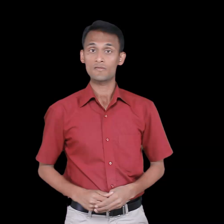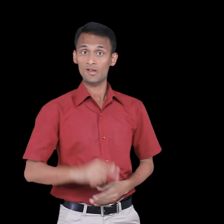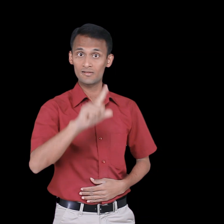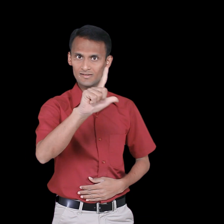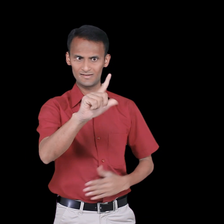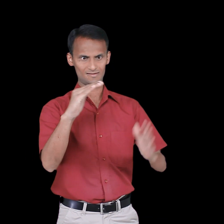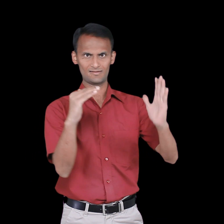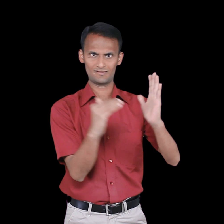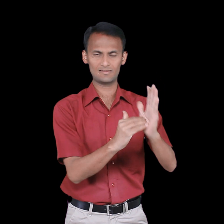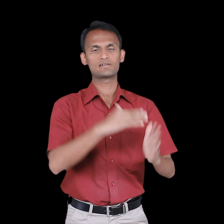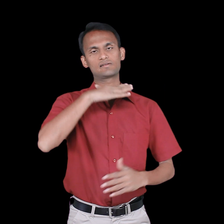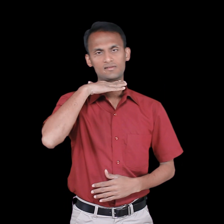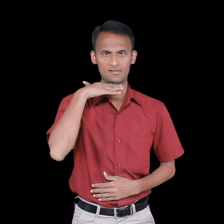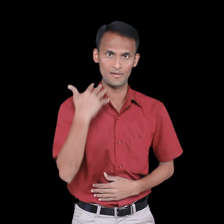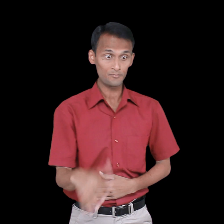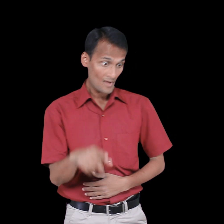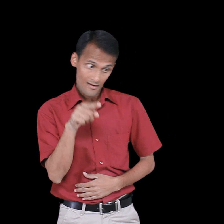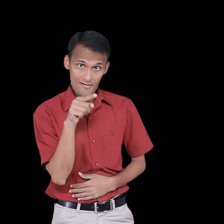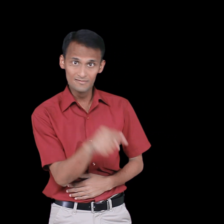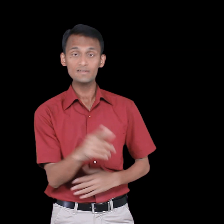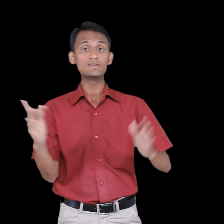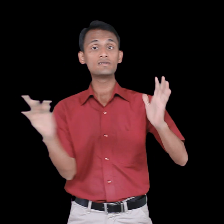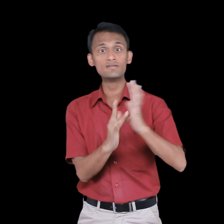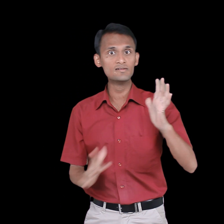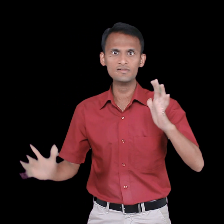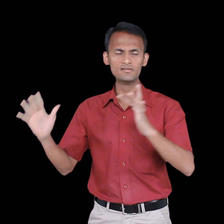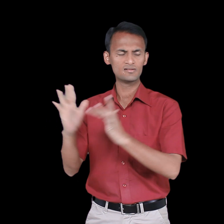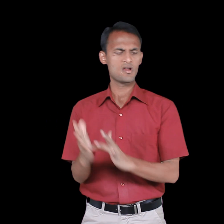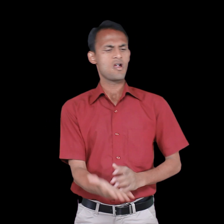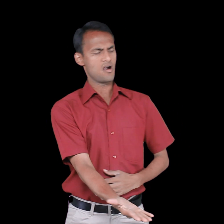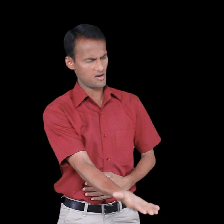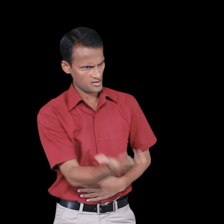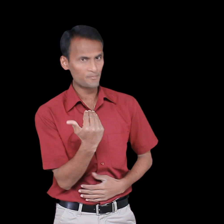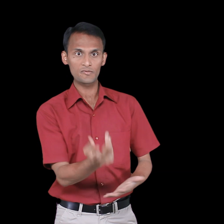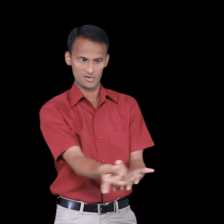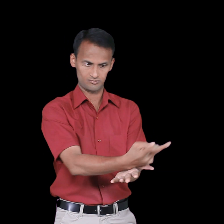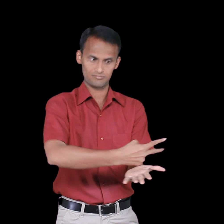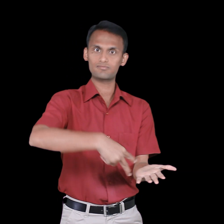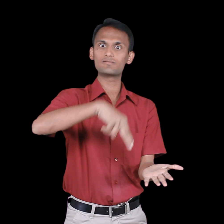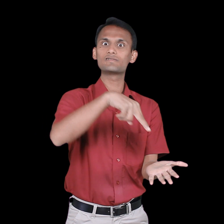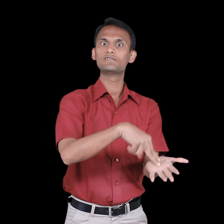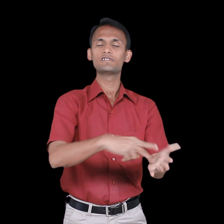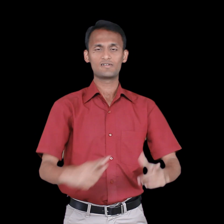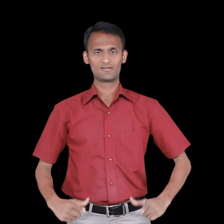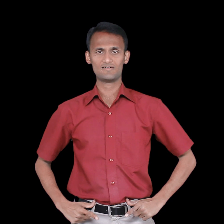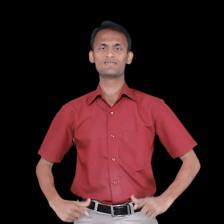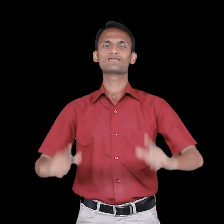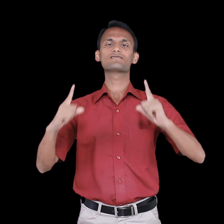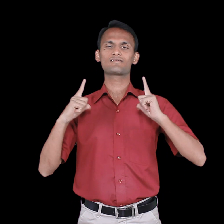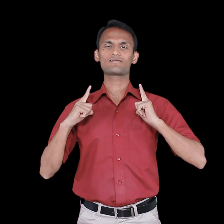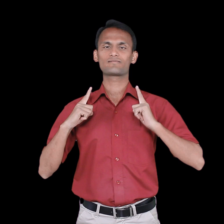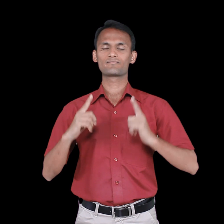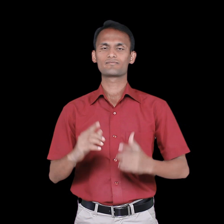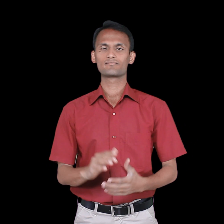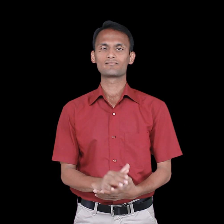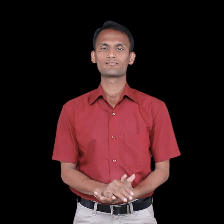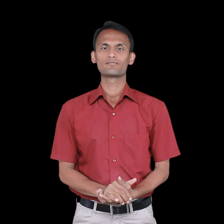Jesus raises Lazarus from the dead